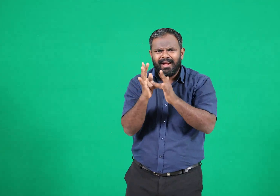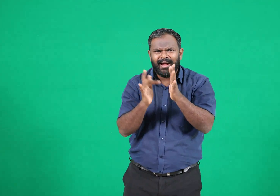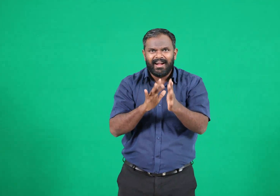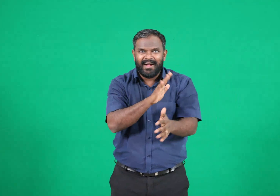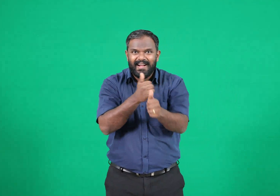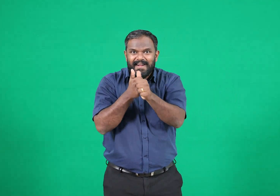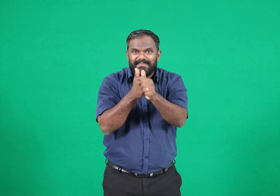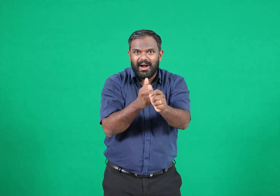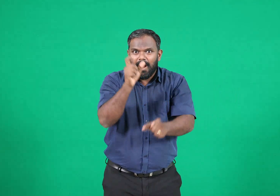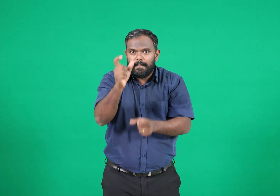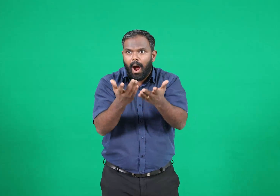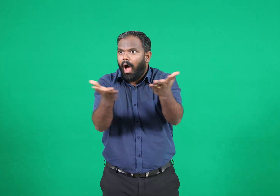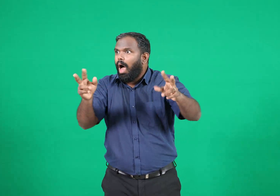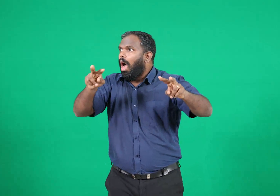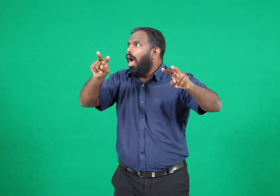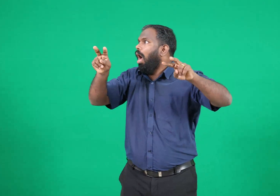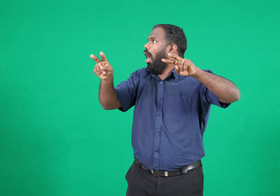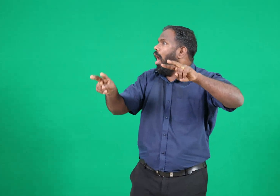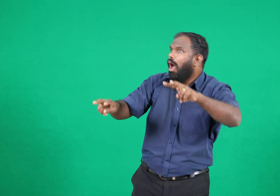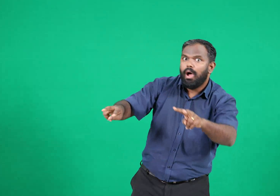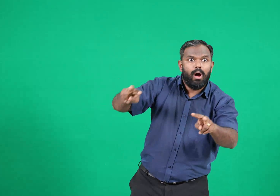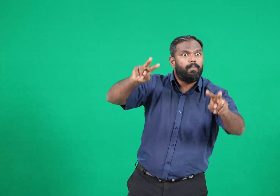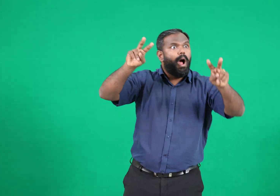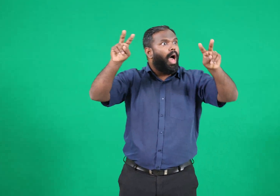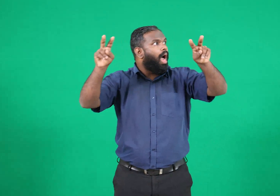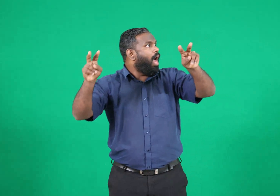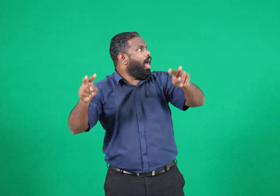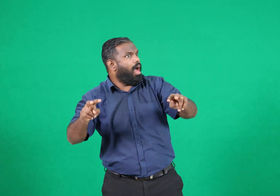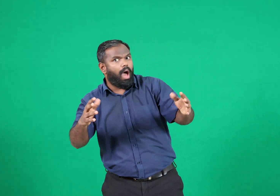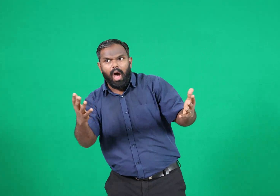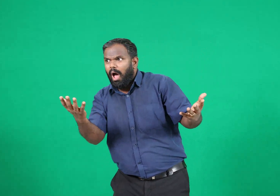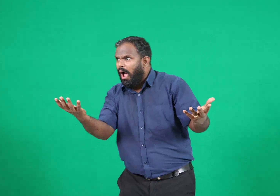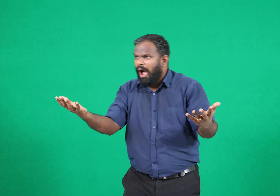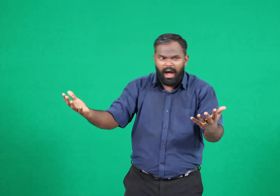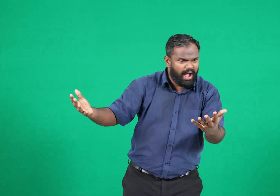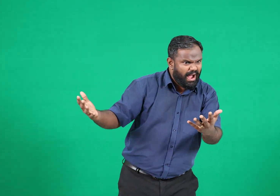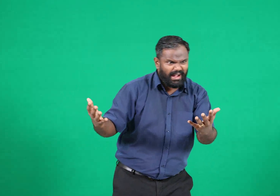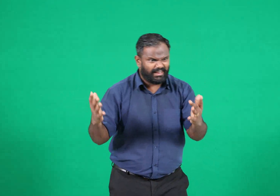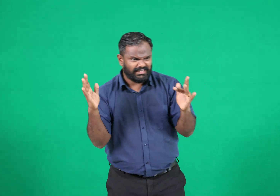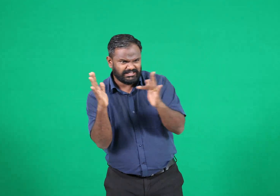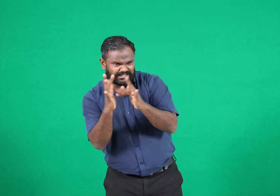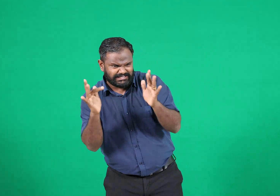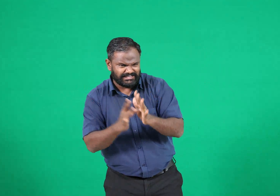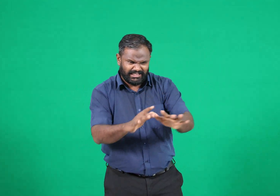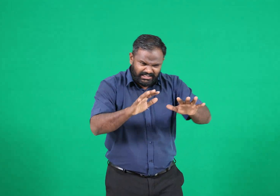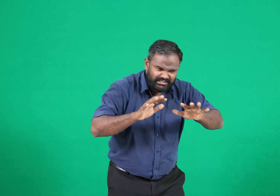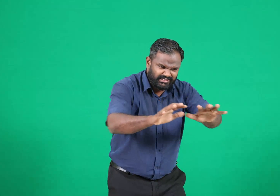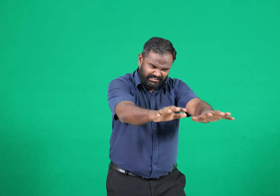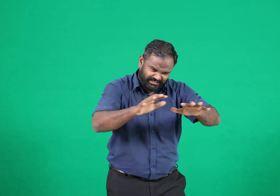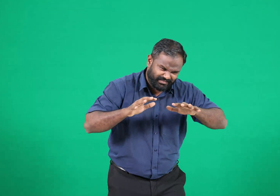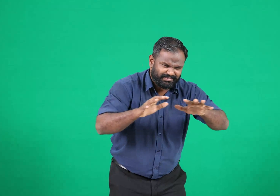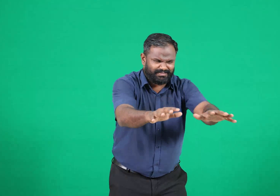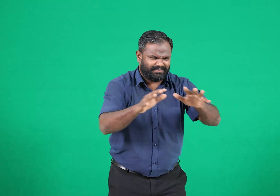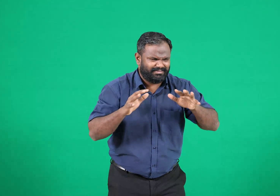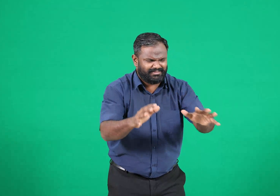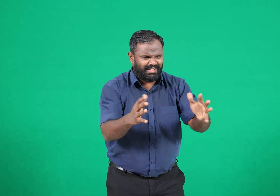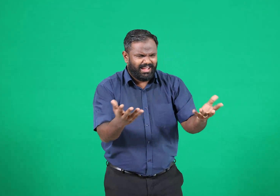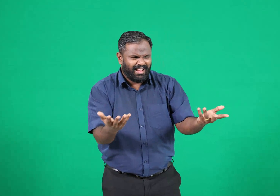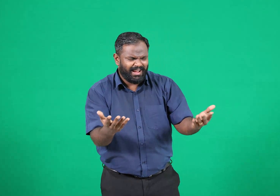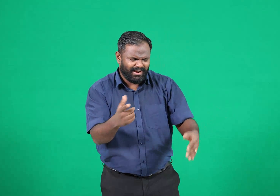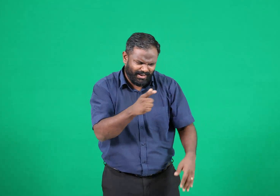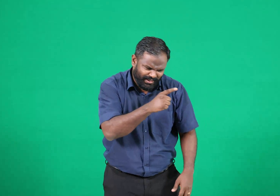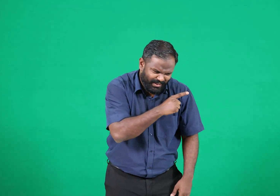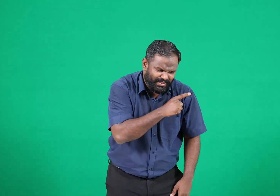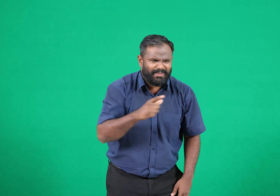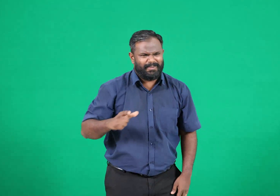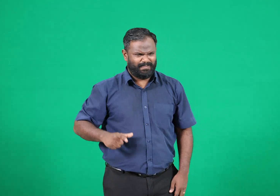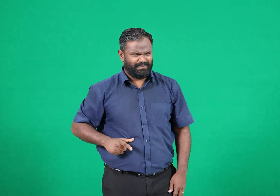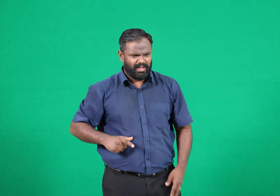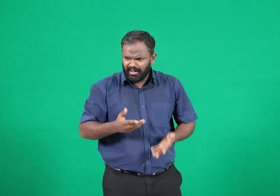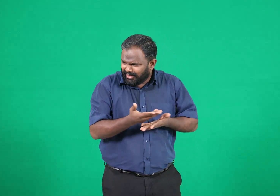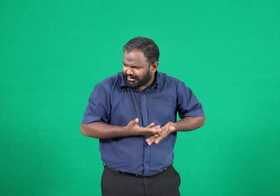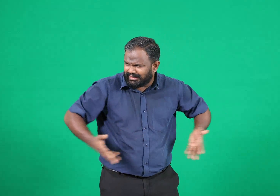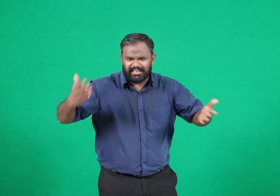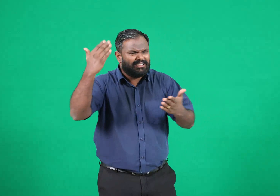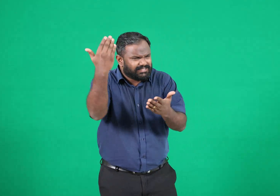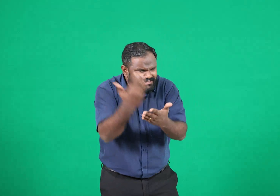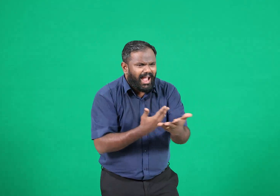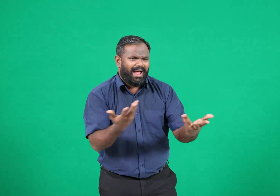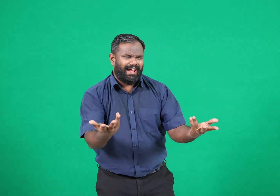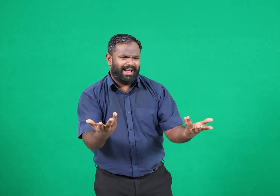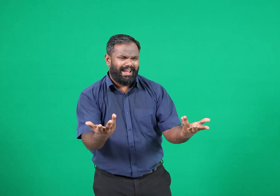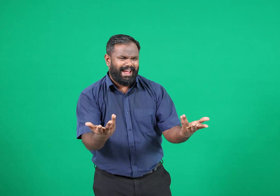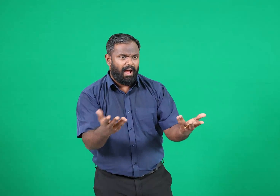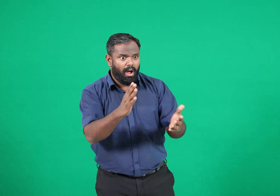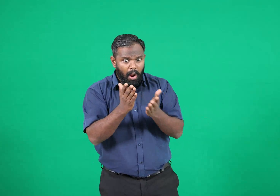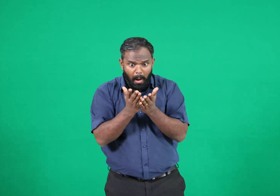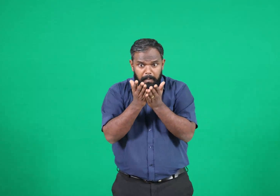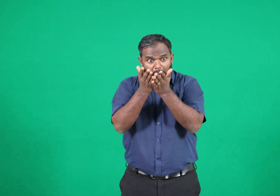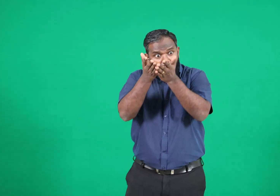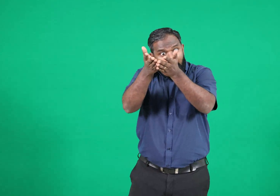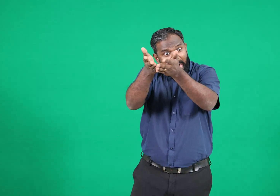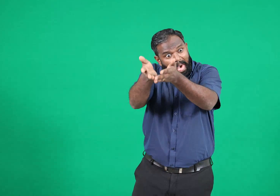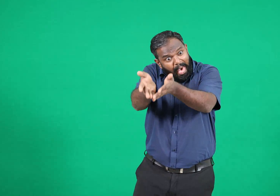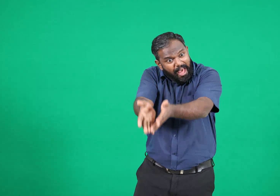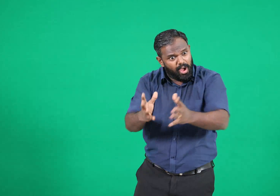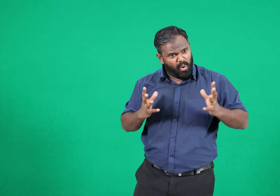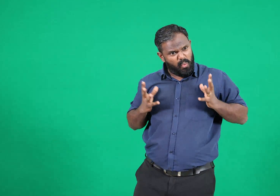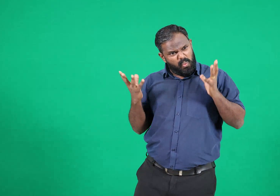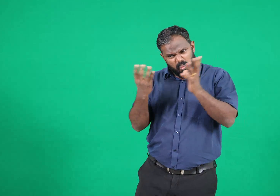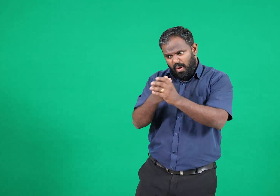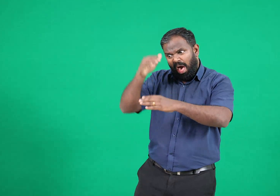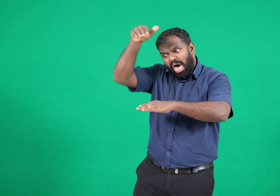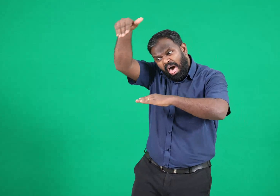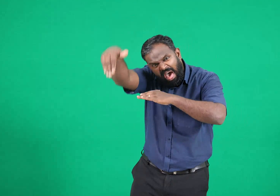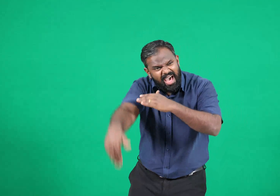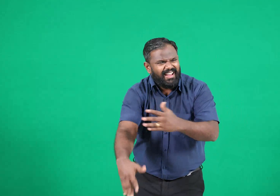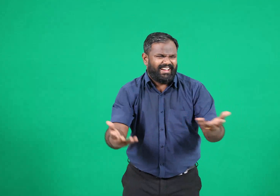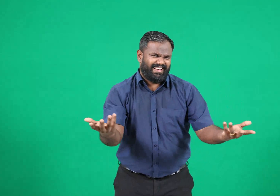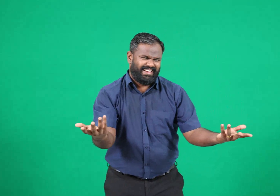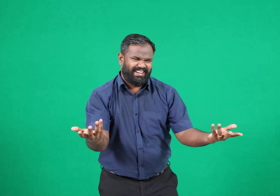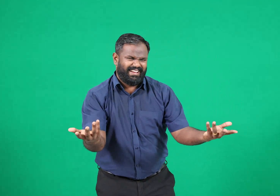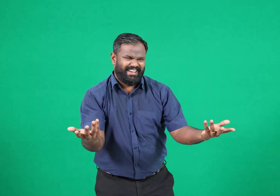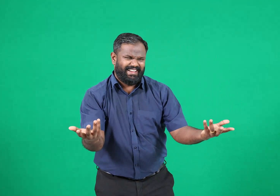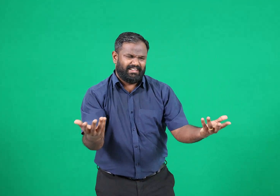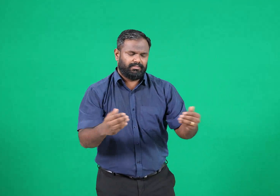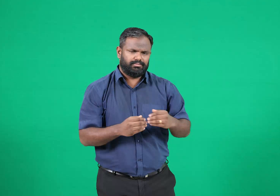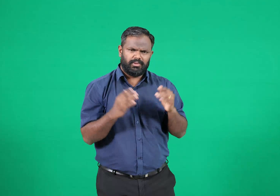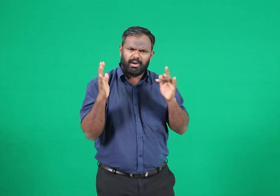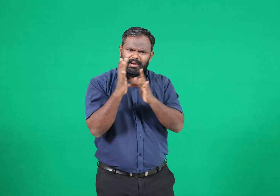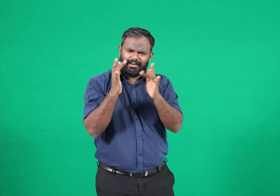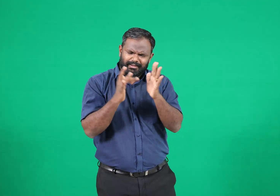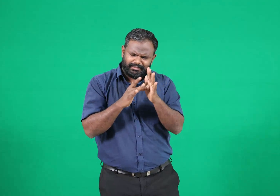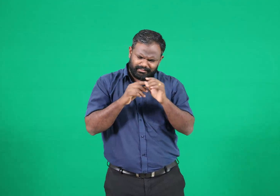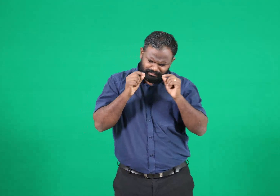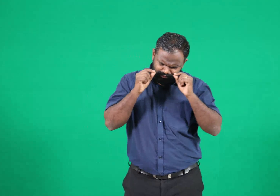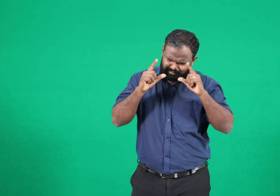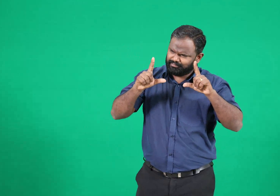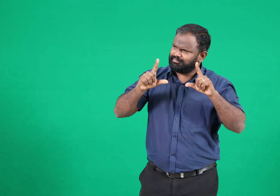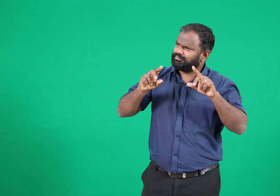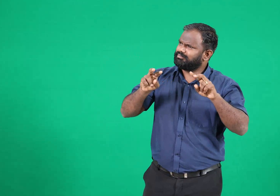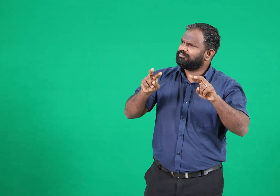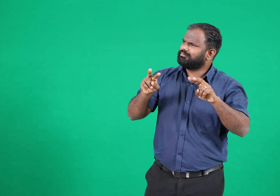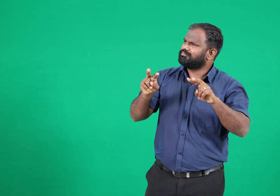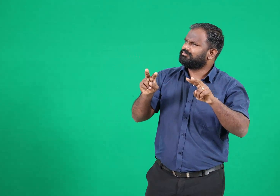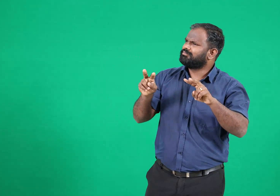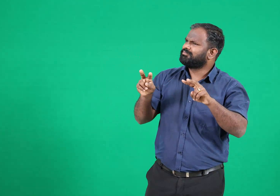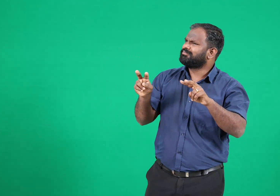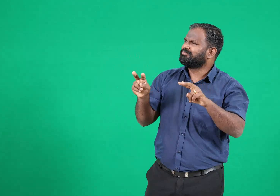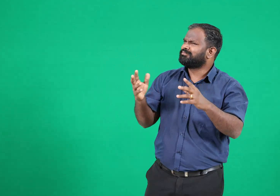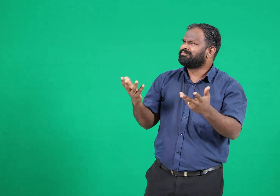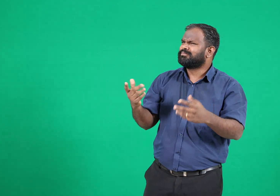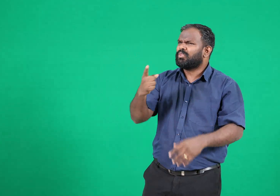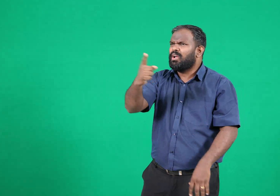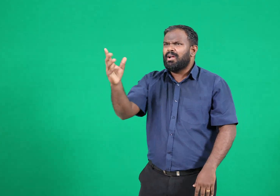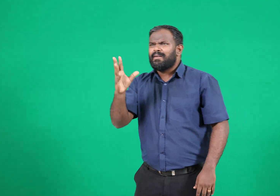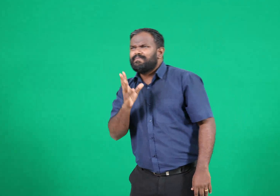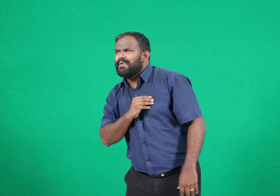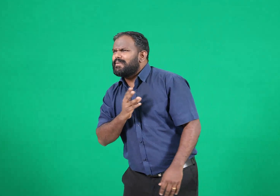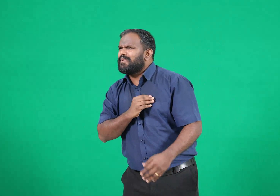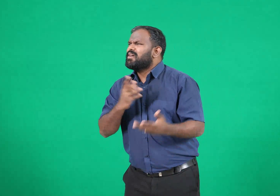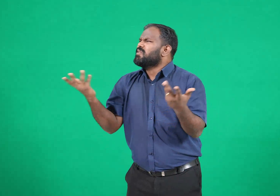The disciples went and woke Him, saying, "Lord, save us! We are perishing!"